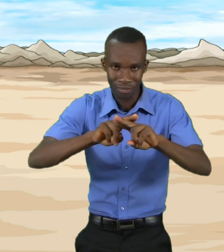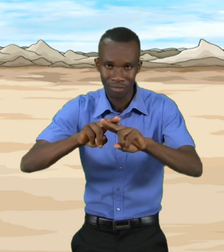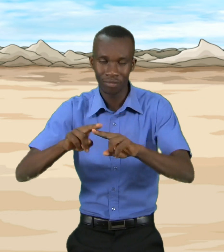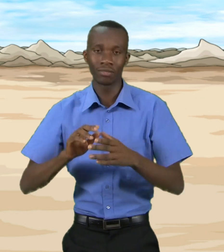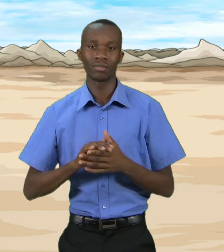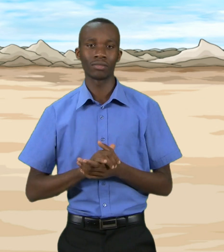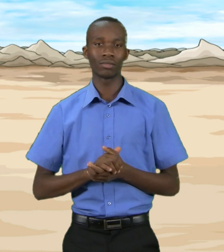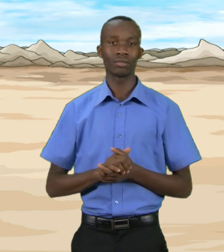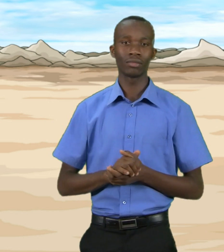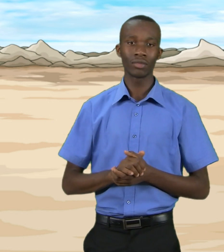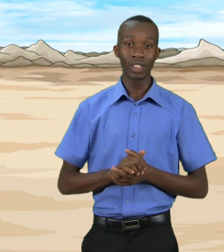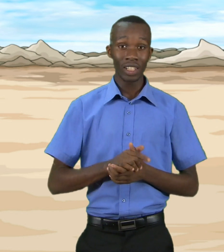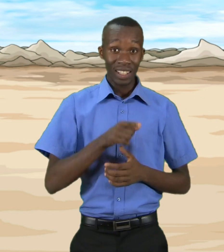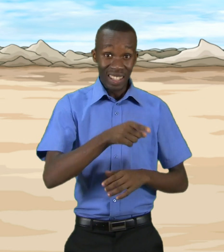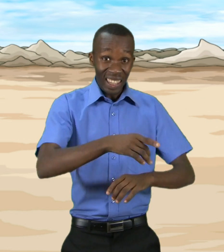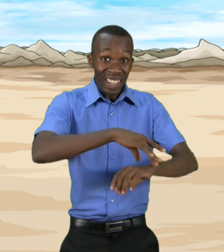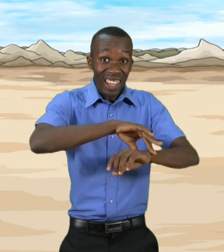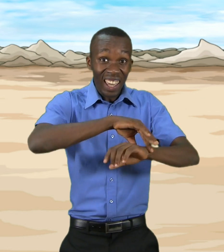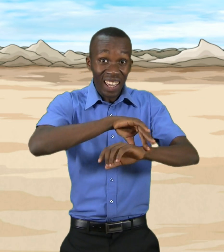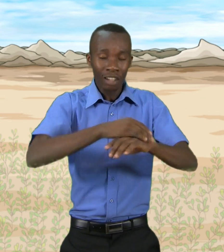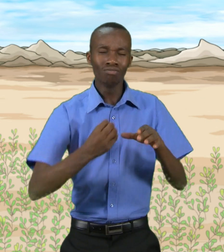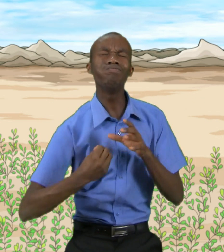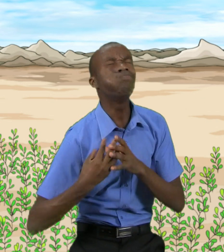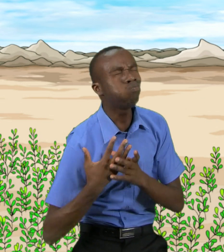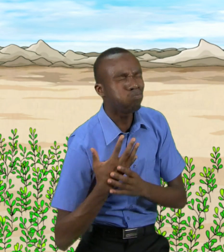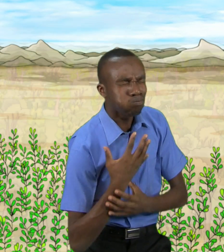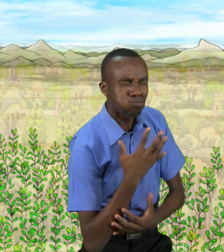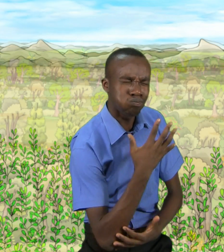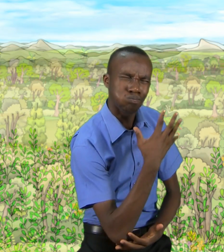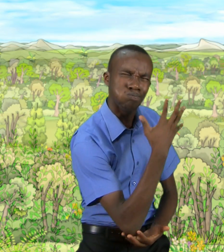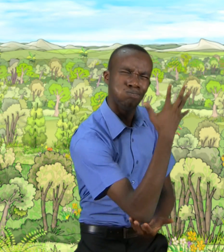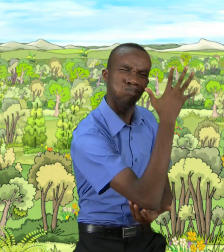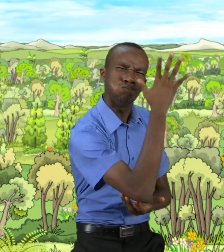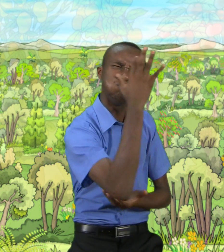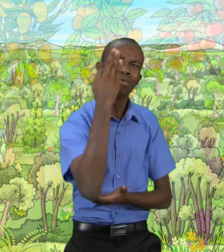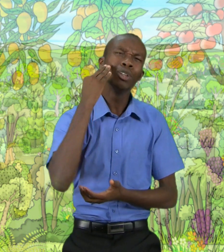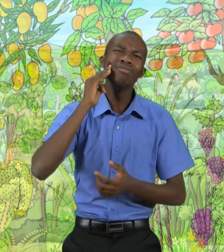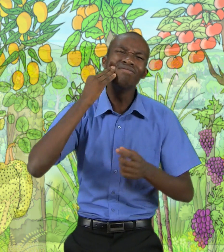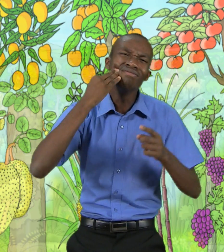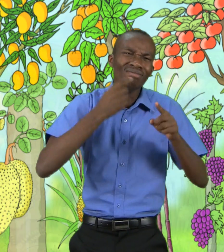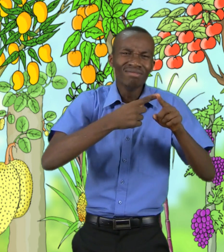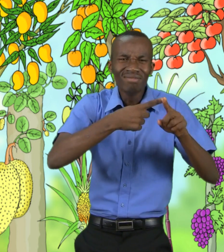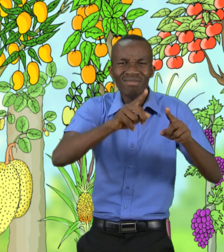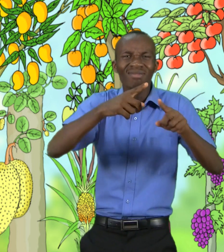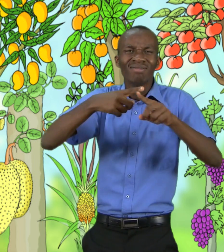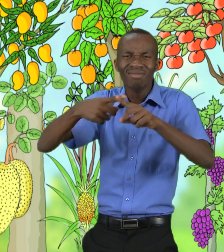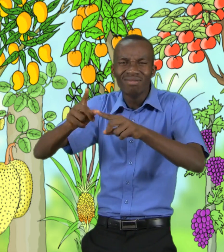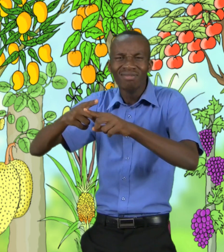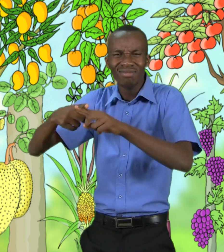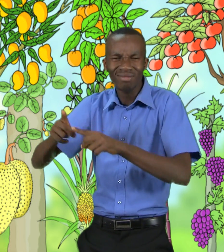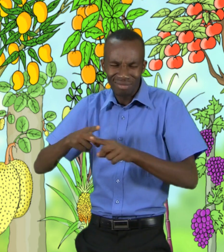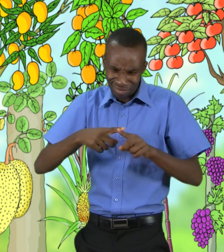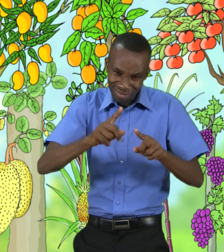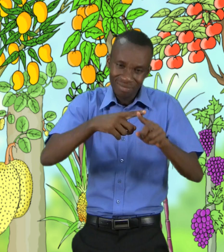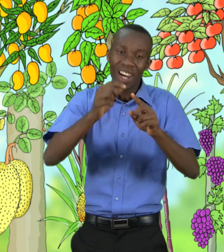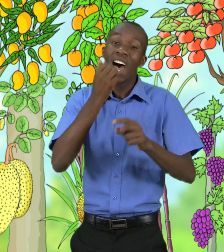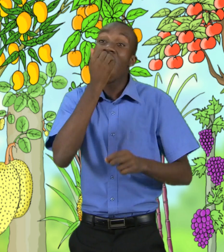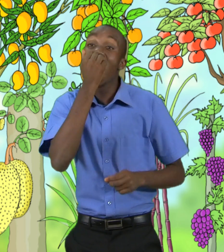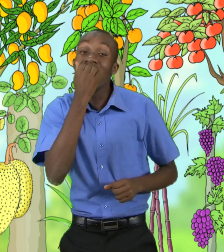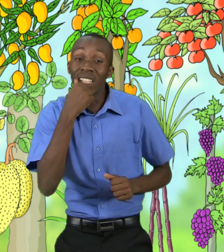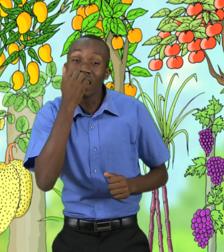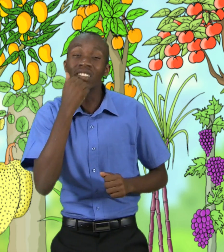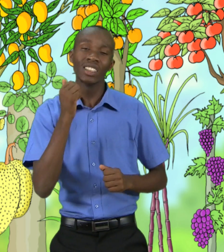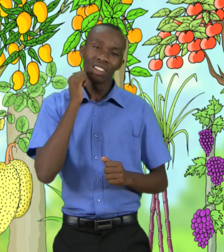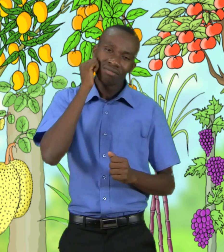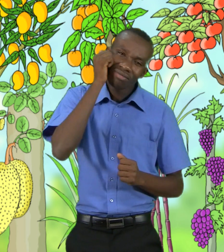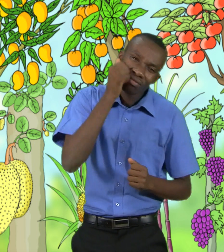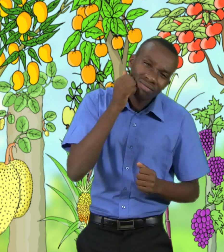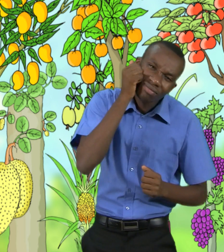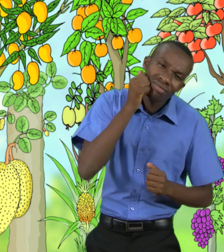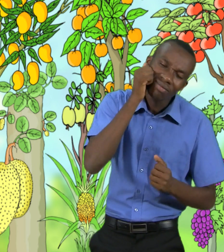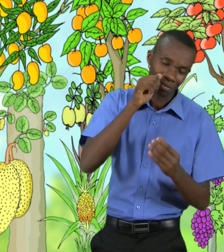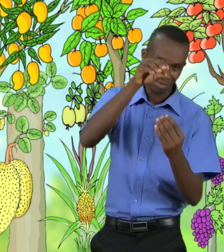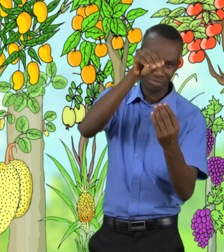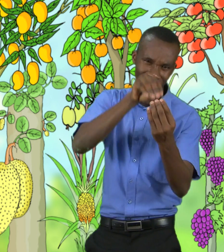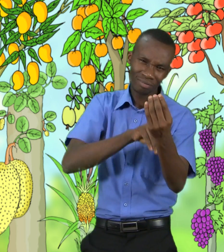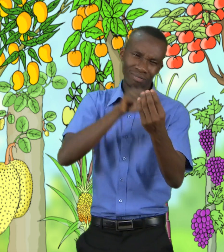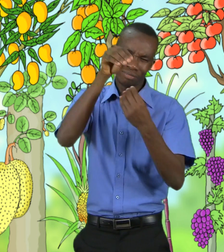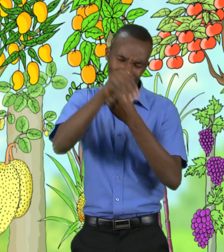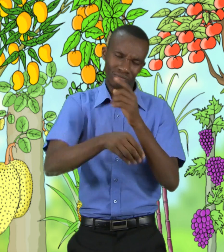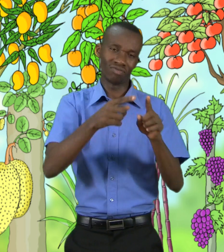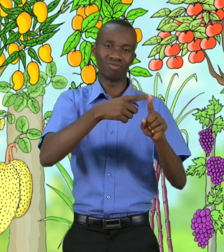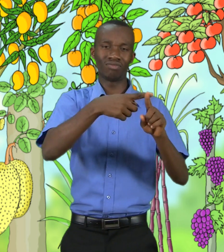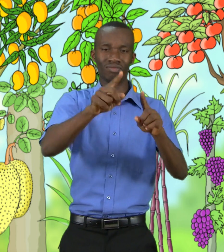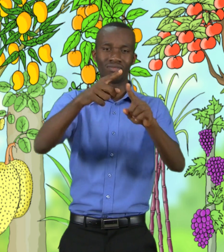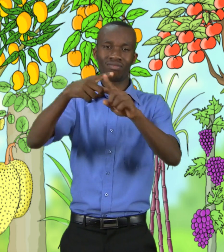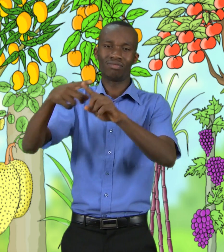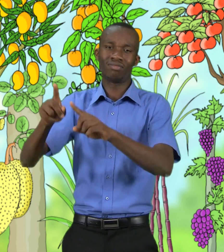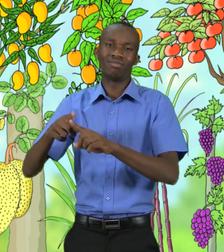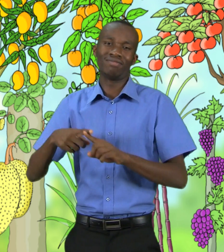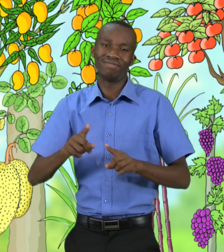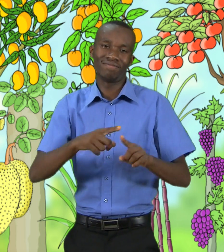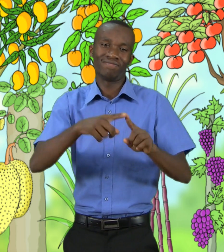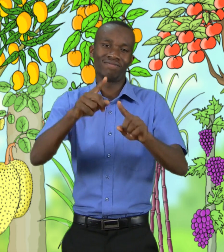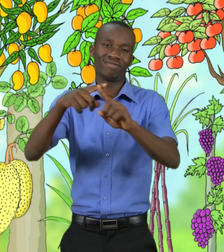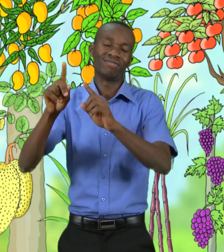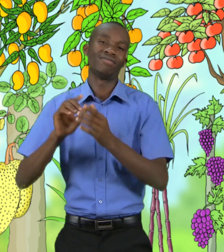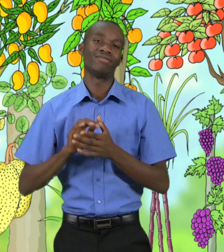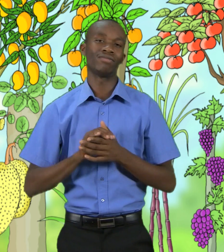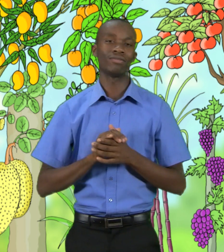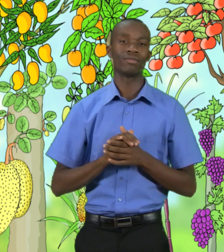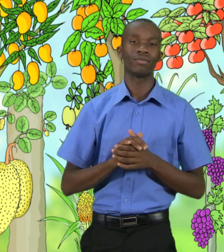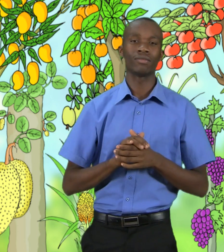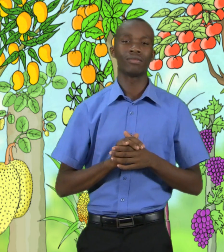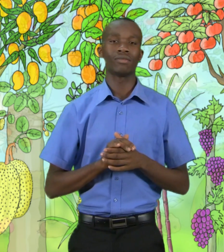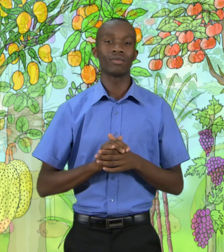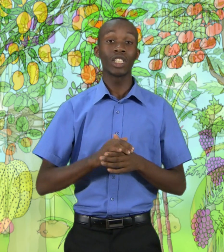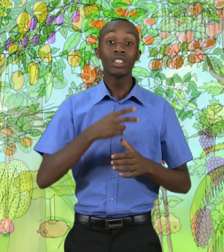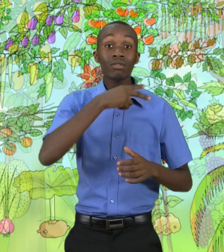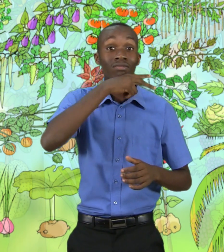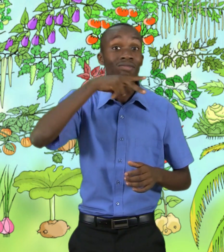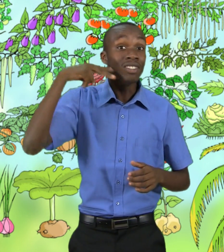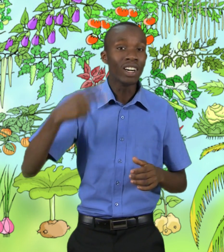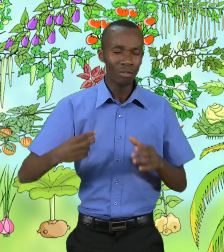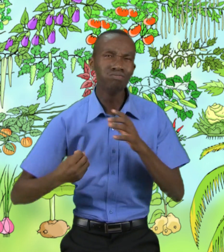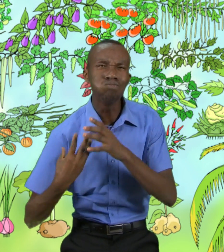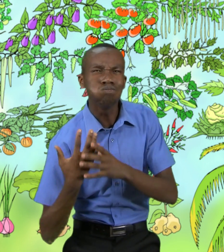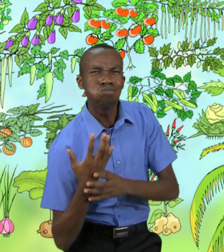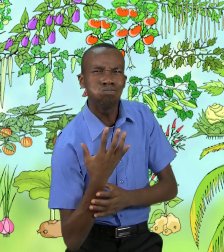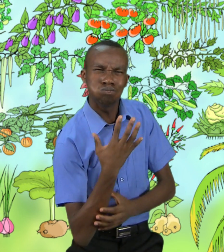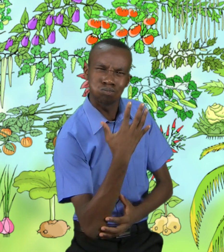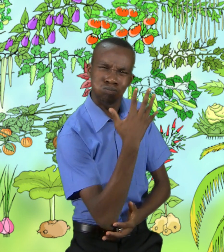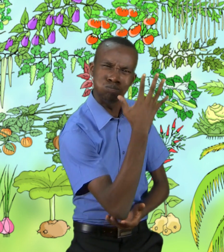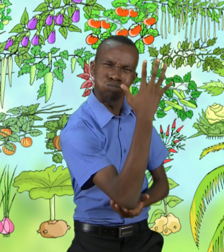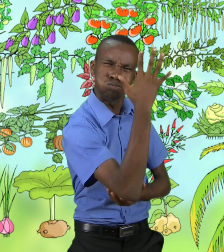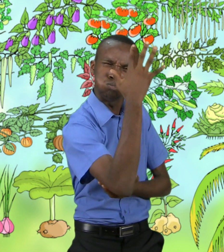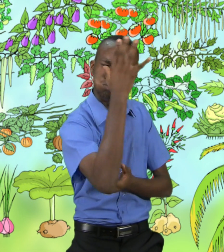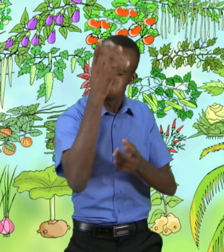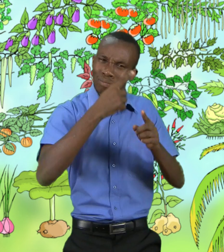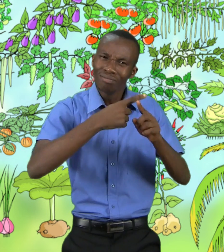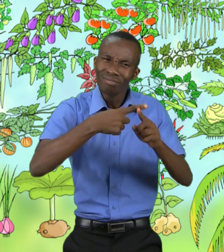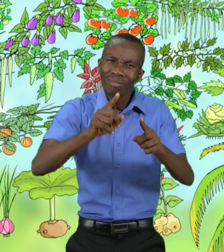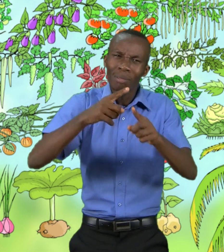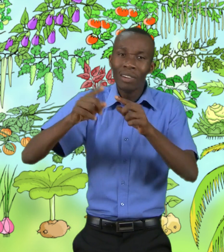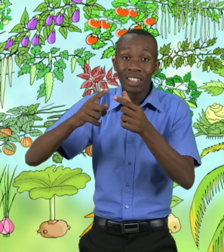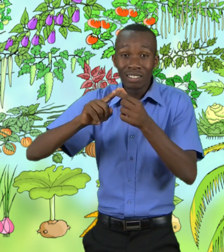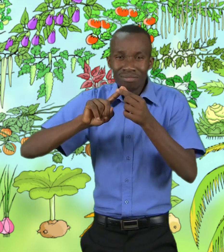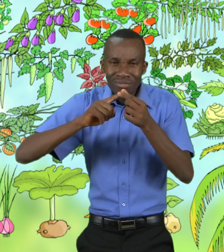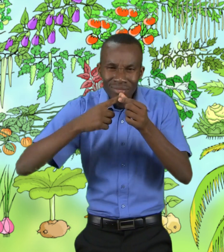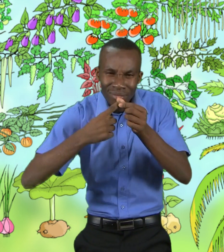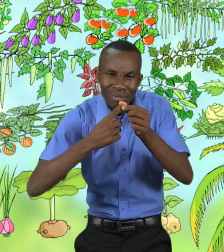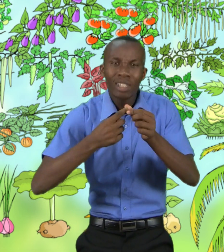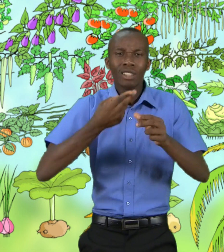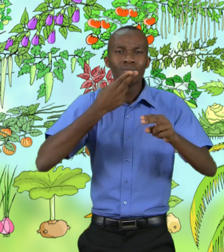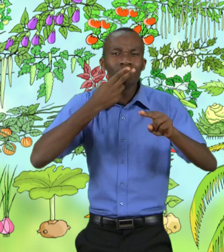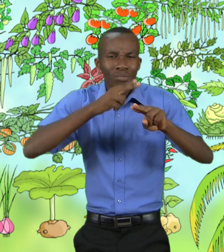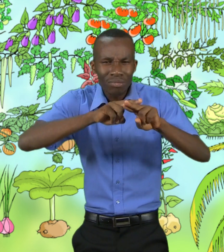Then God said, “Let the earth bring forth vegetation: seed-bearing plants and fruit trees, each bearing fruit with seed according to its kind.” And it was so.